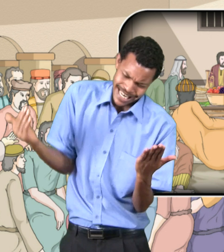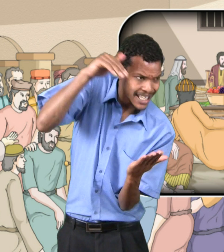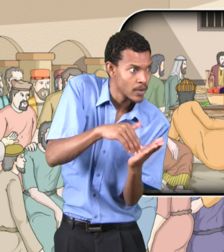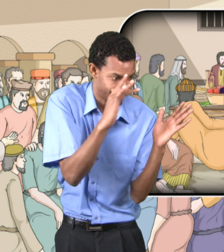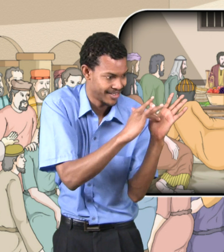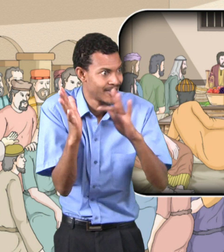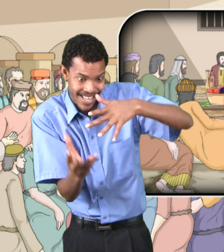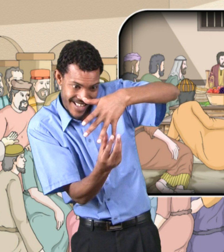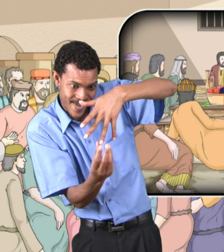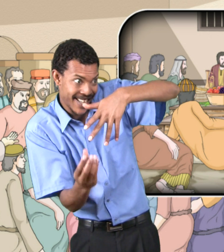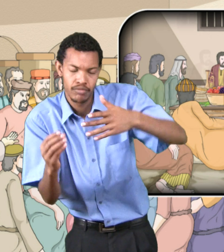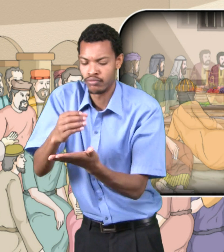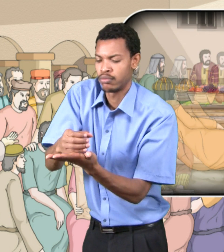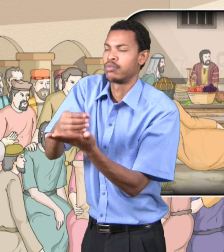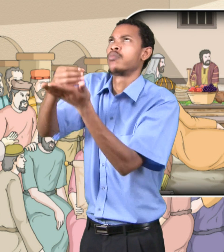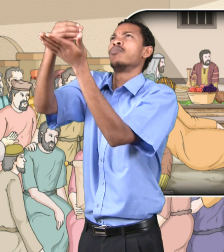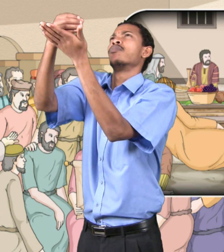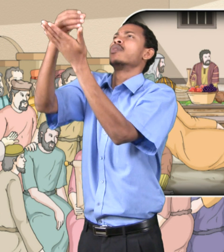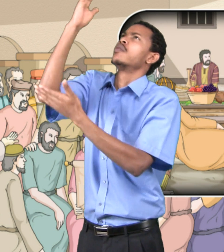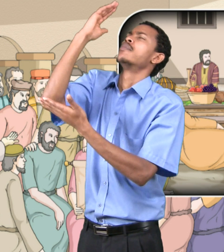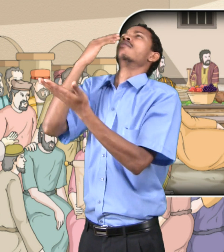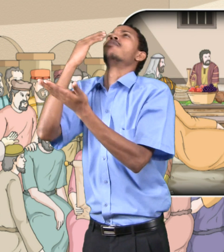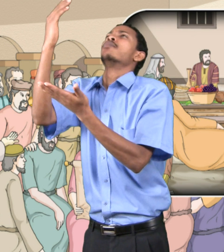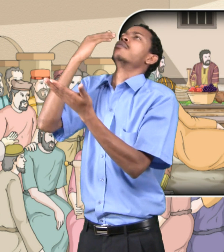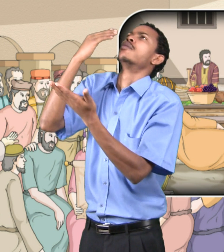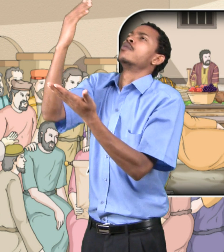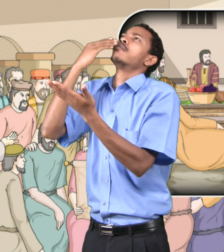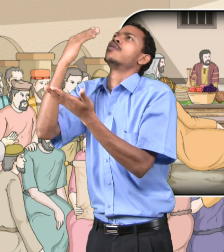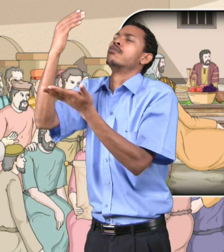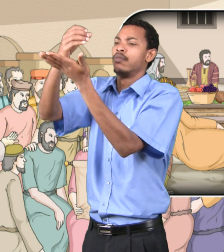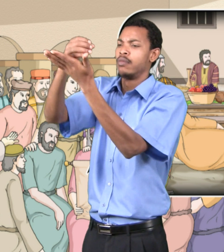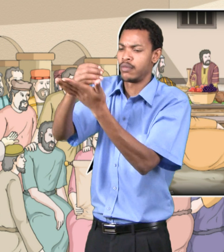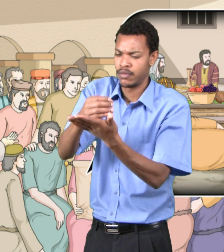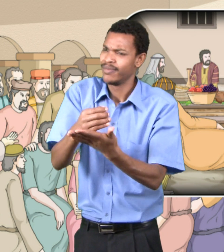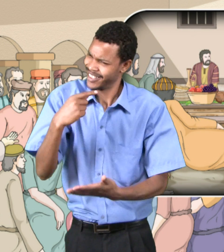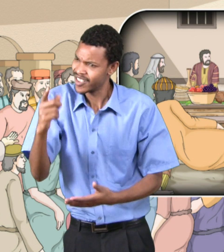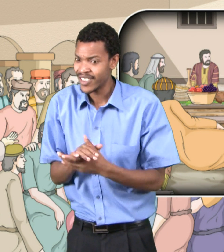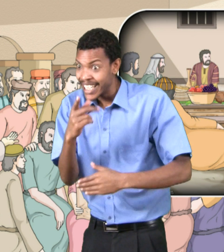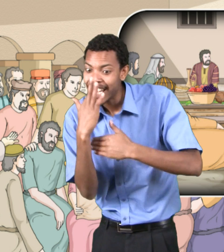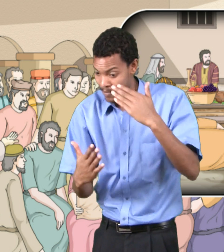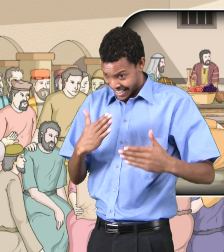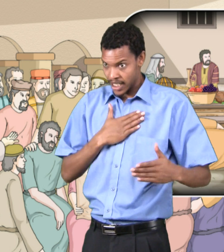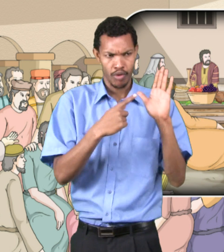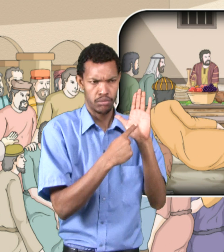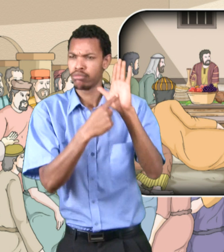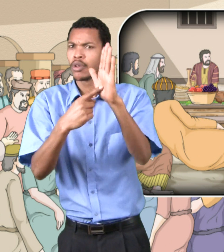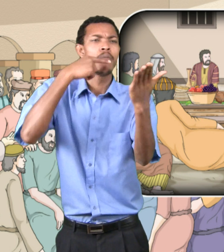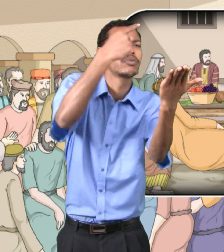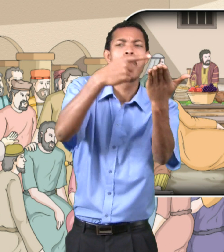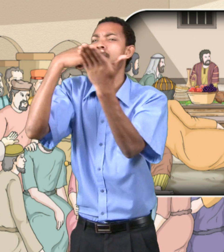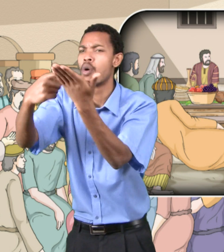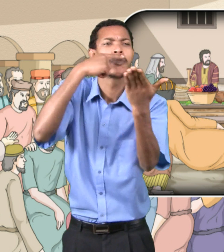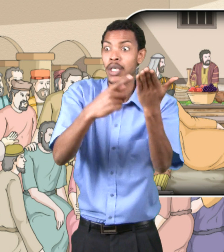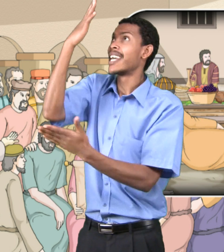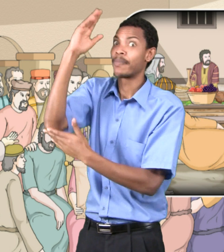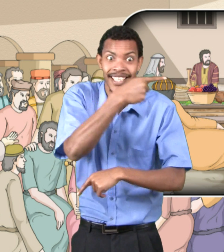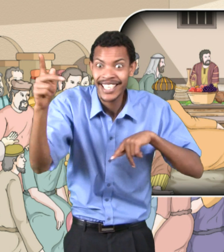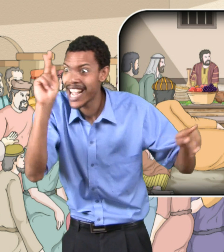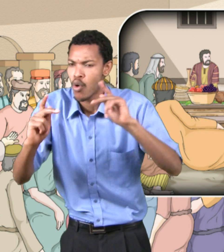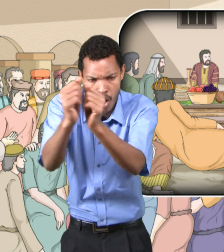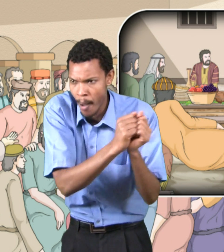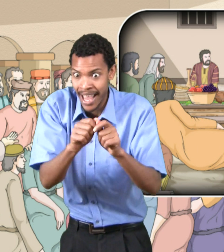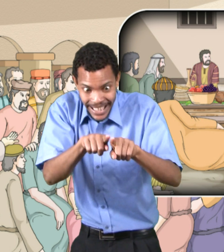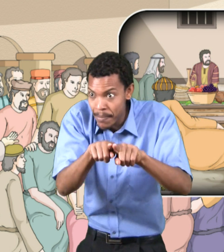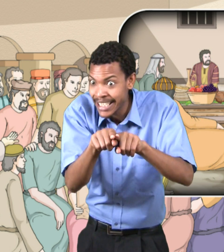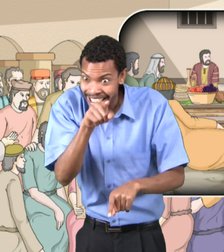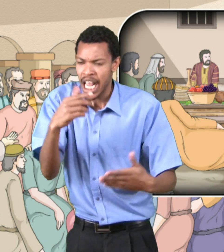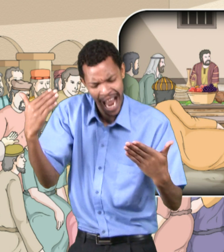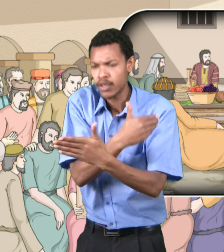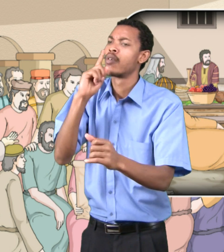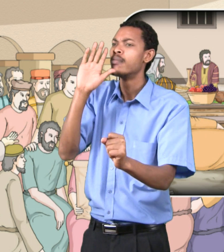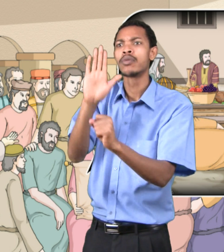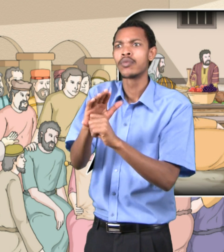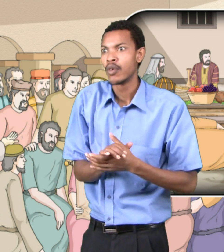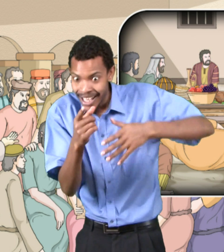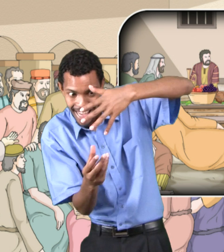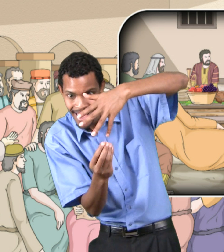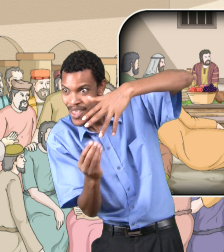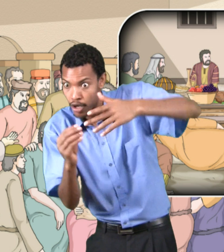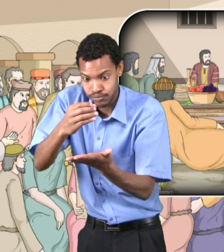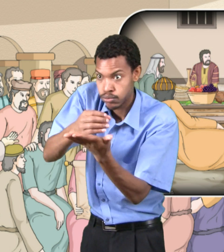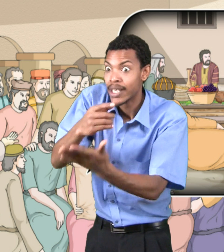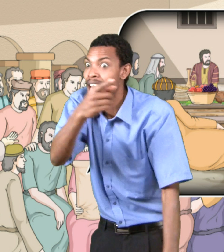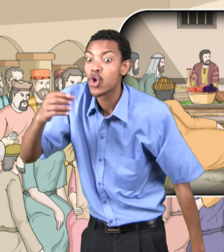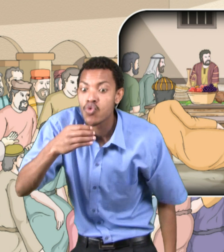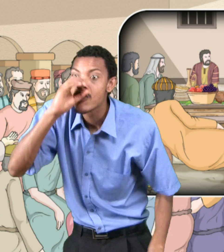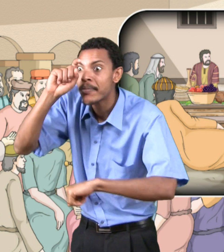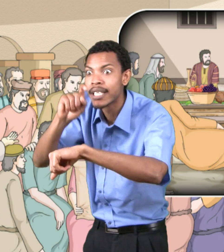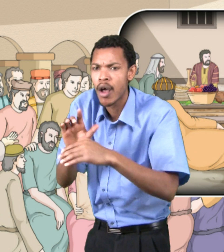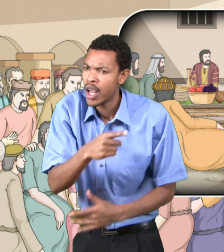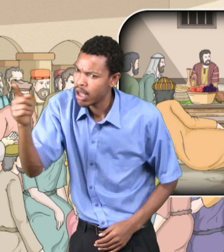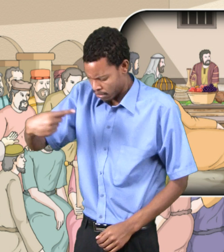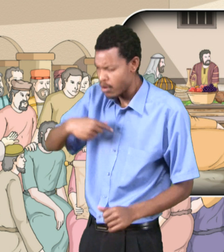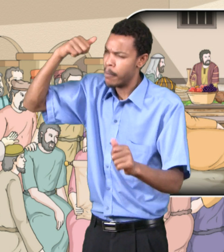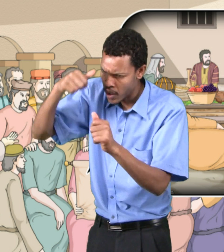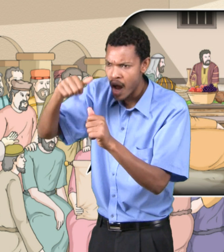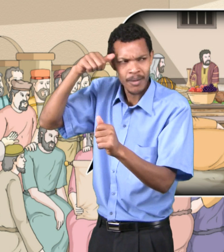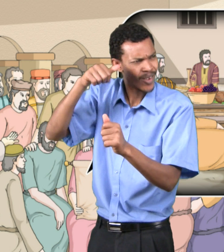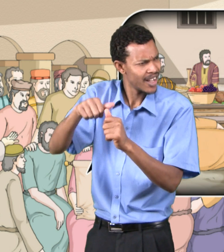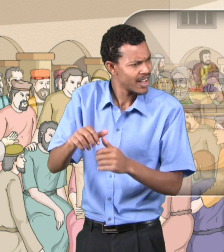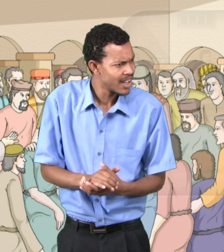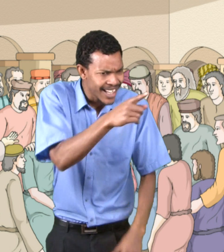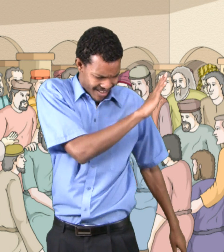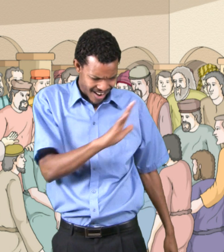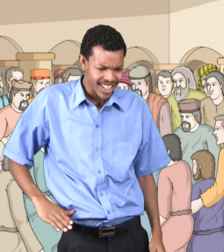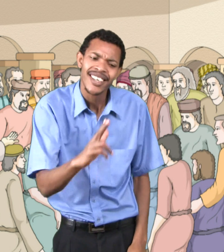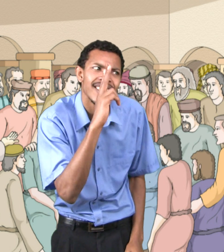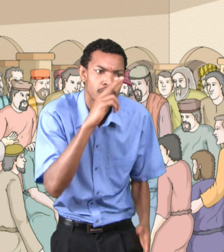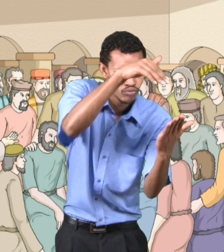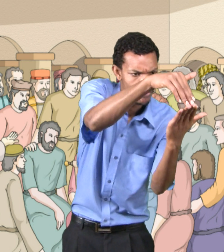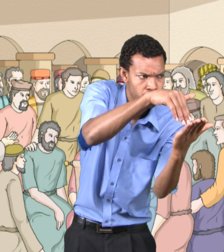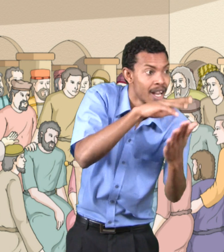In the same way, after supper He took the cup, saying, “This cup is the new covenant in My blood;